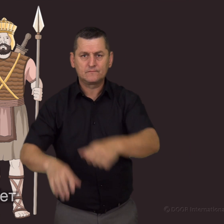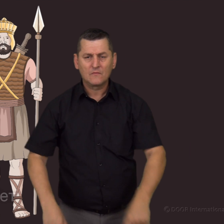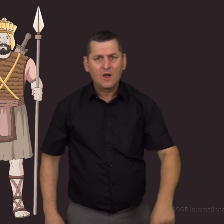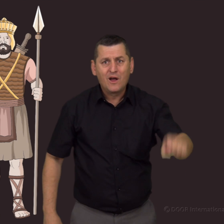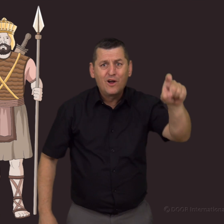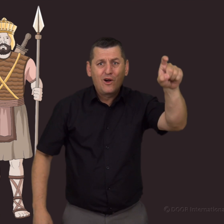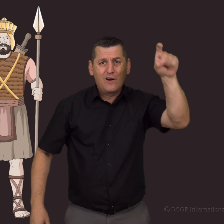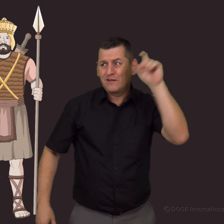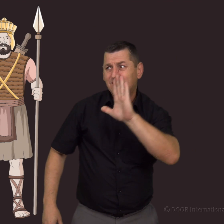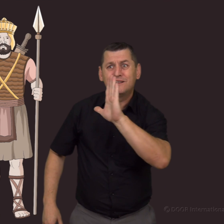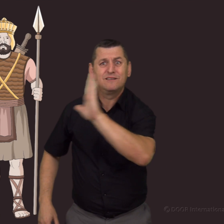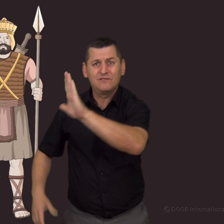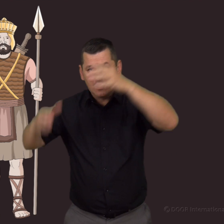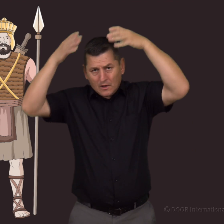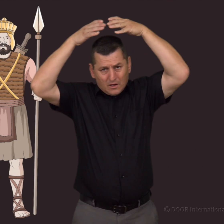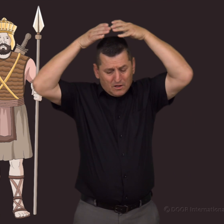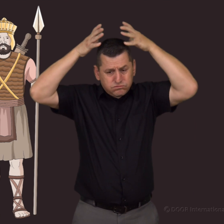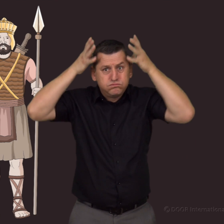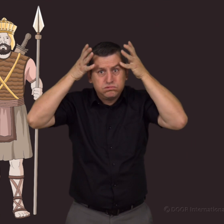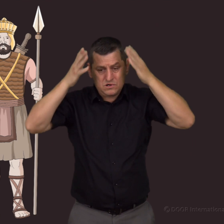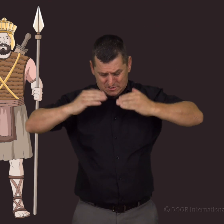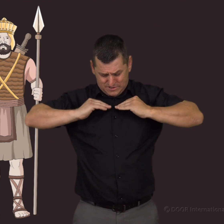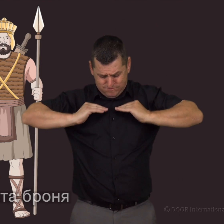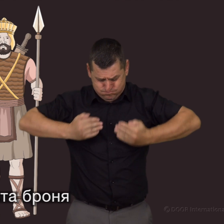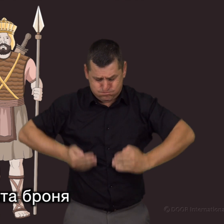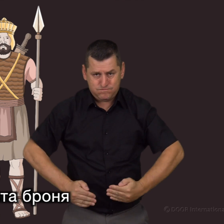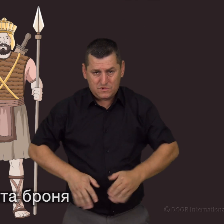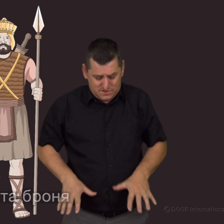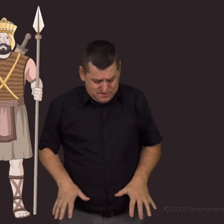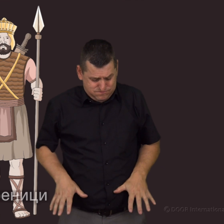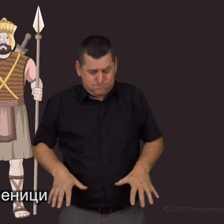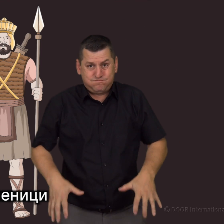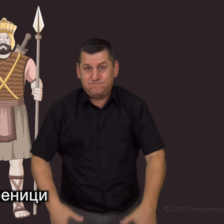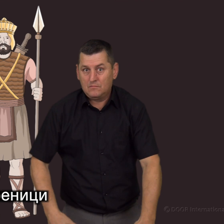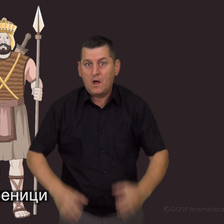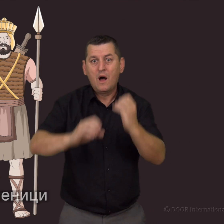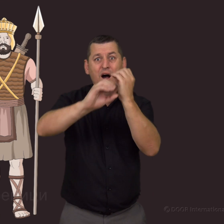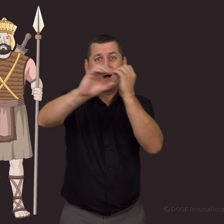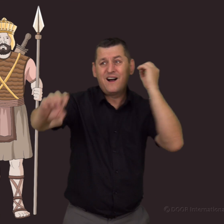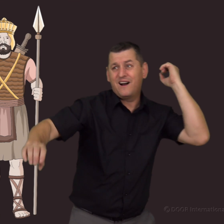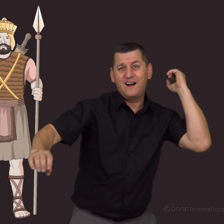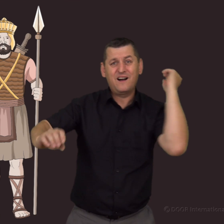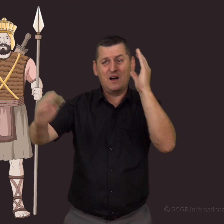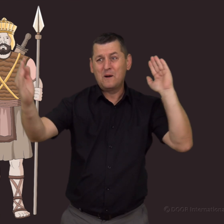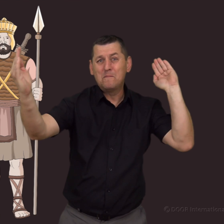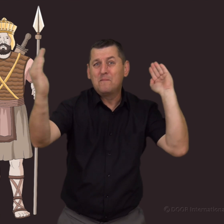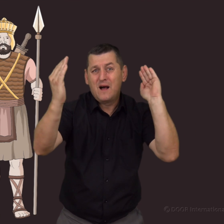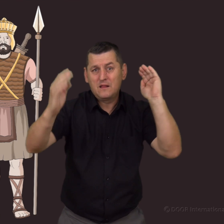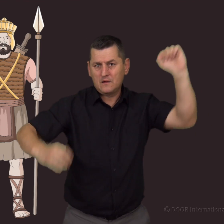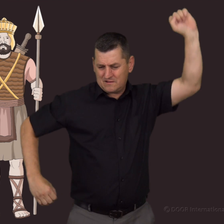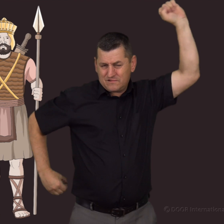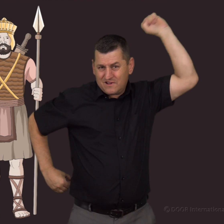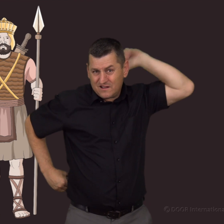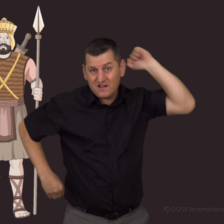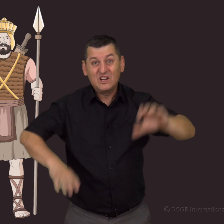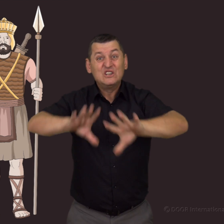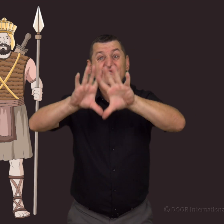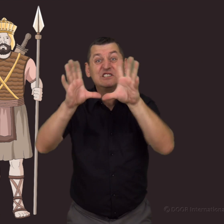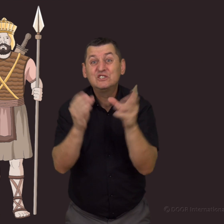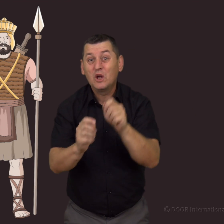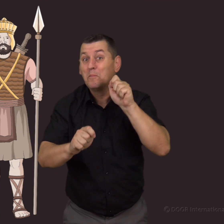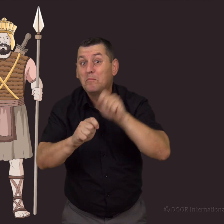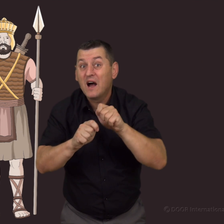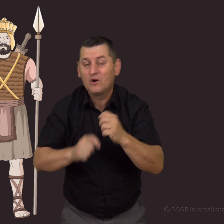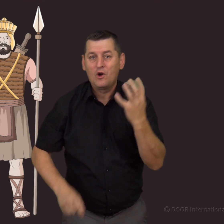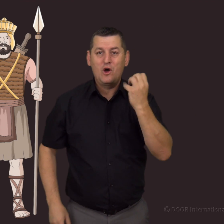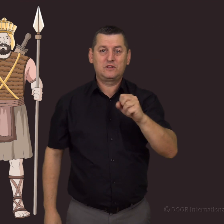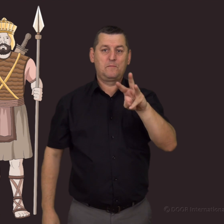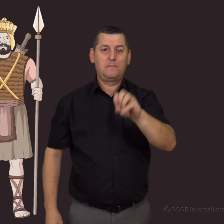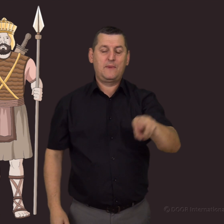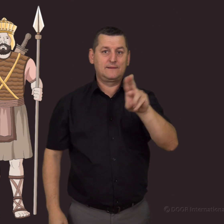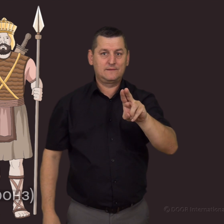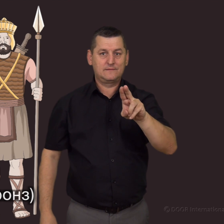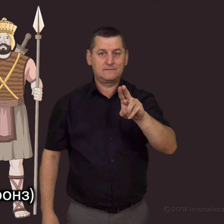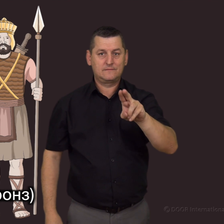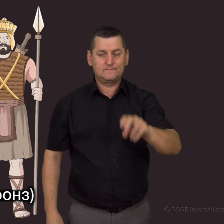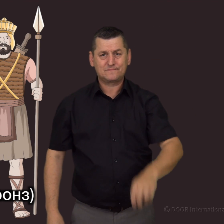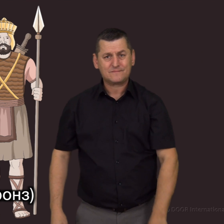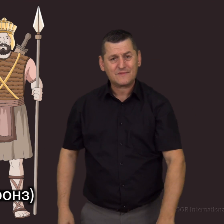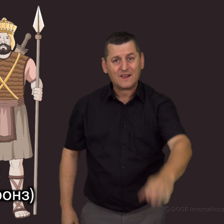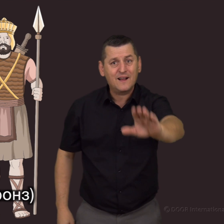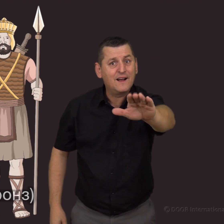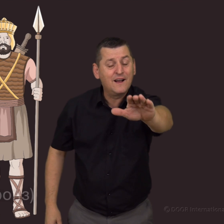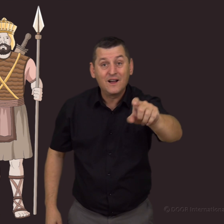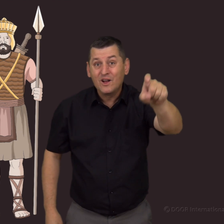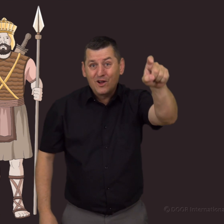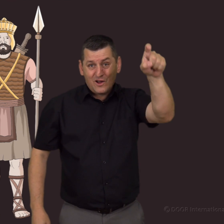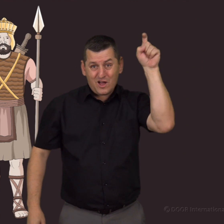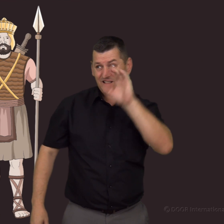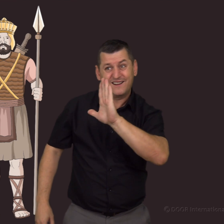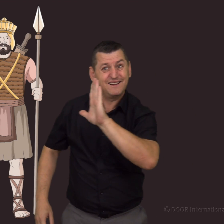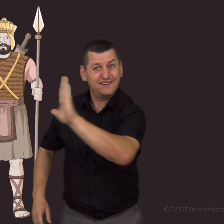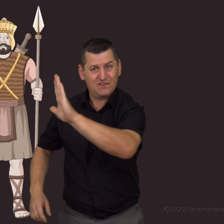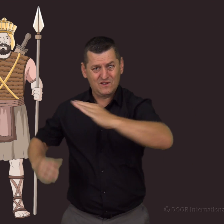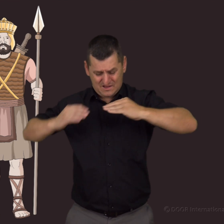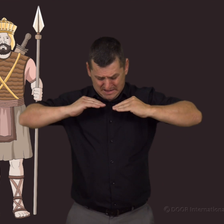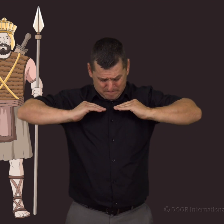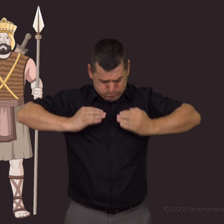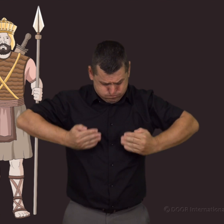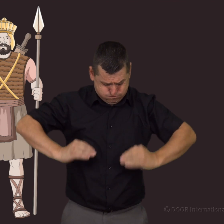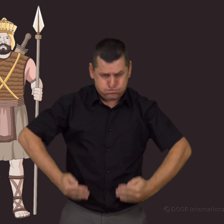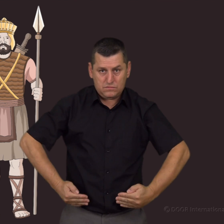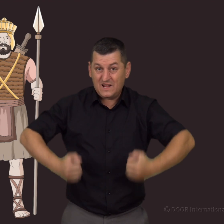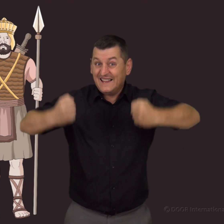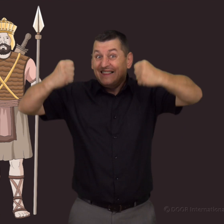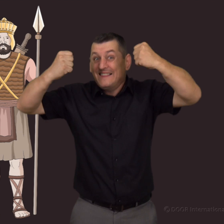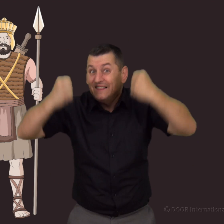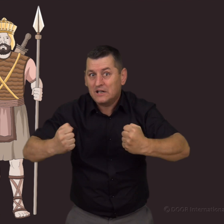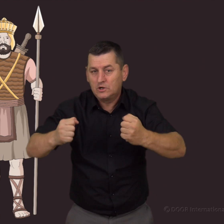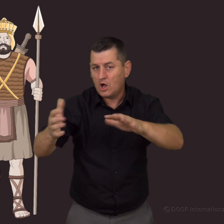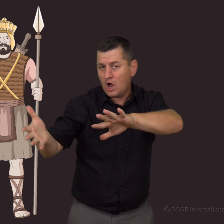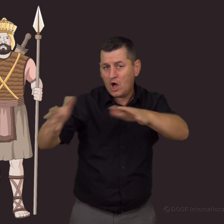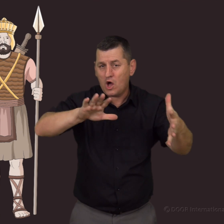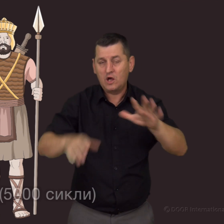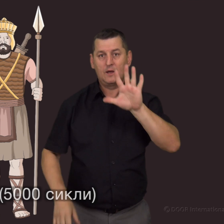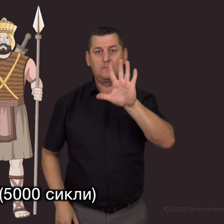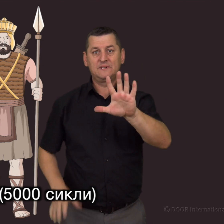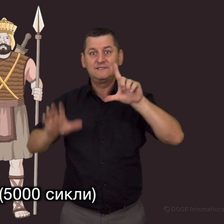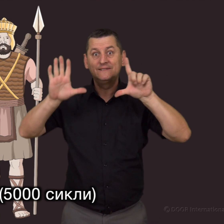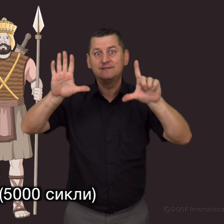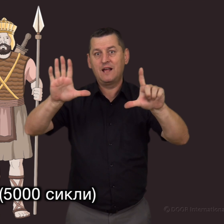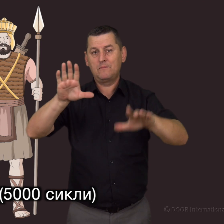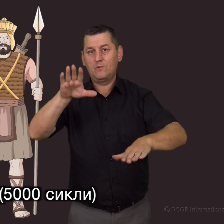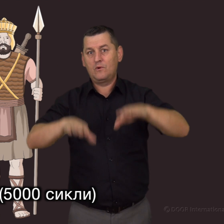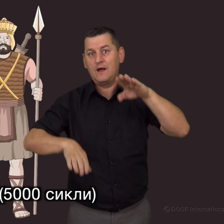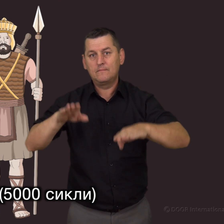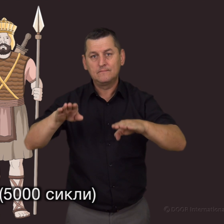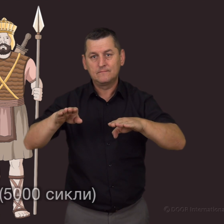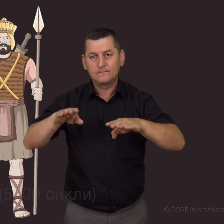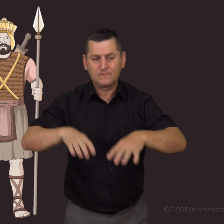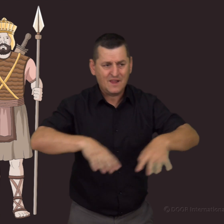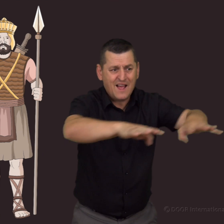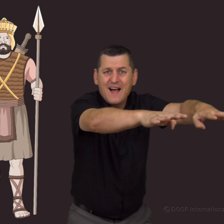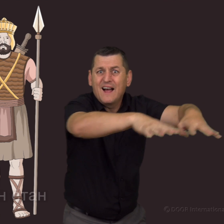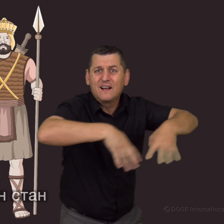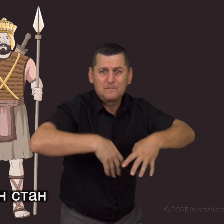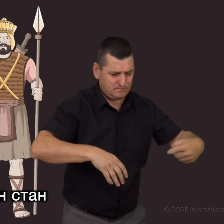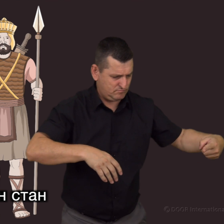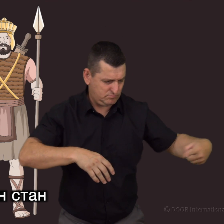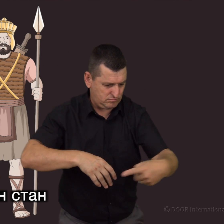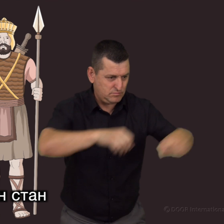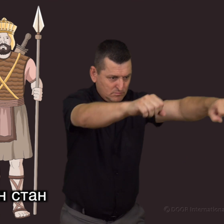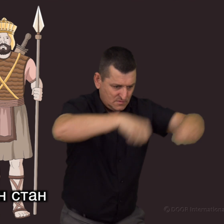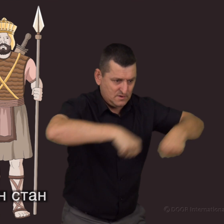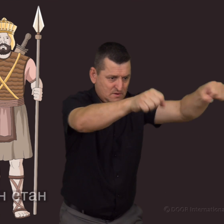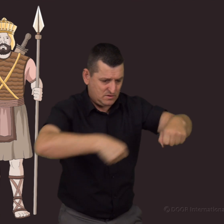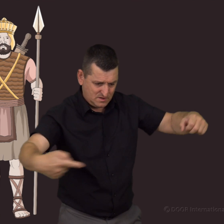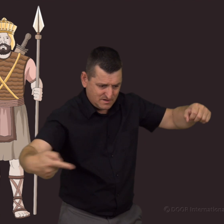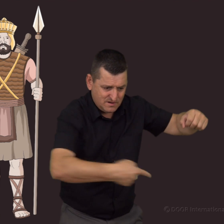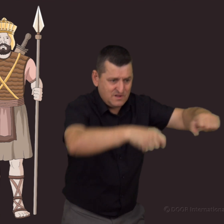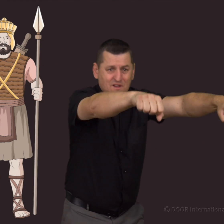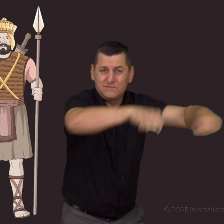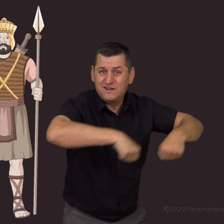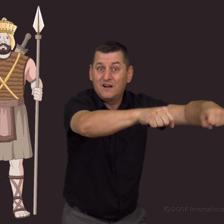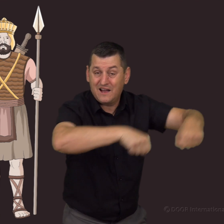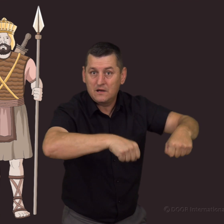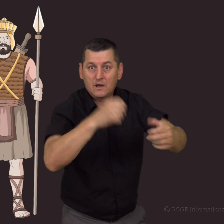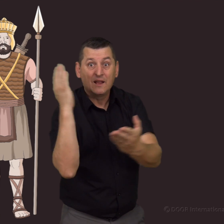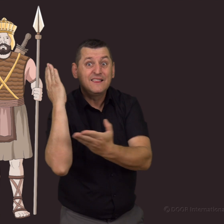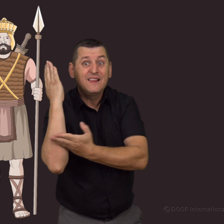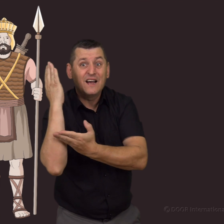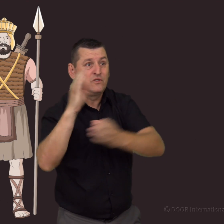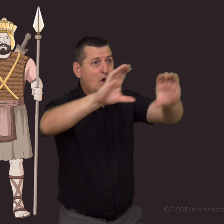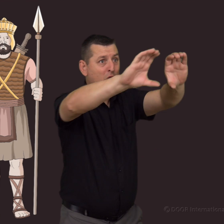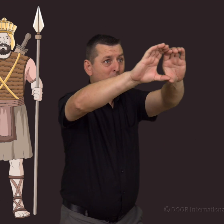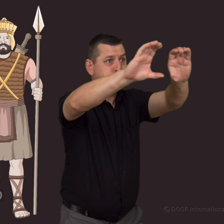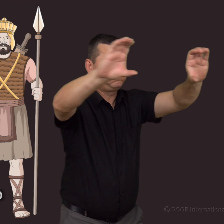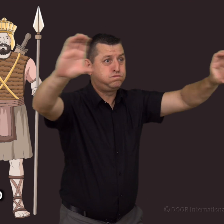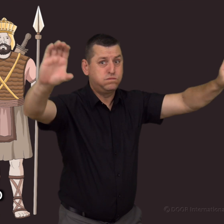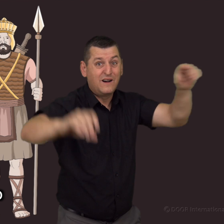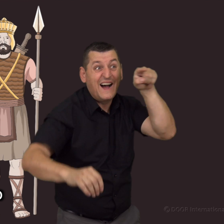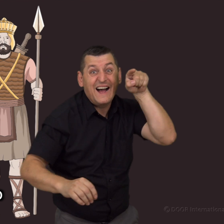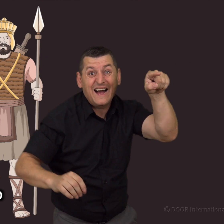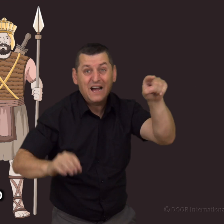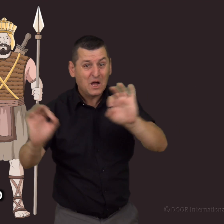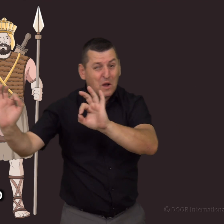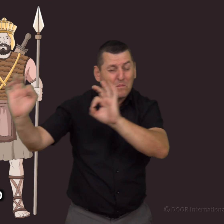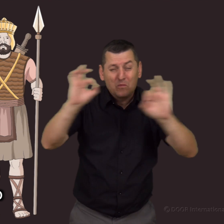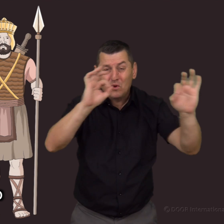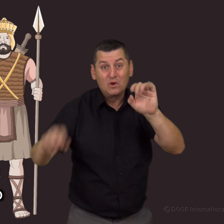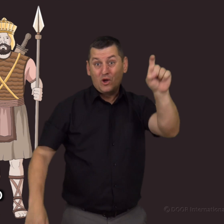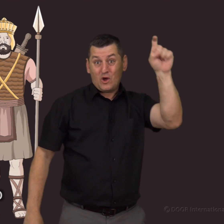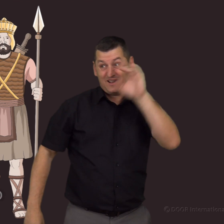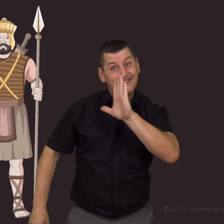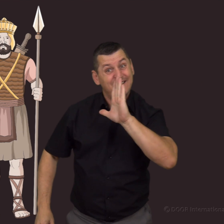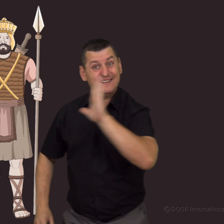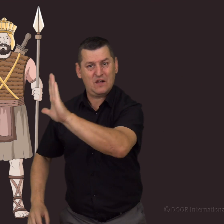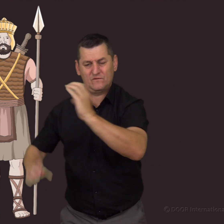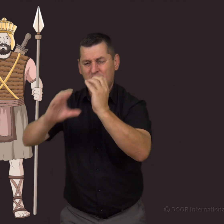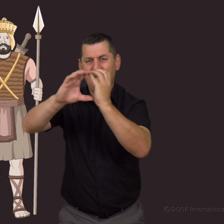He wore a bronze coat of mail weighing five thousand shekels, and he had armor of bronze on his legs and a javelin of bronze slung between his shoulders.